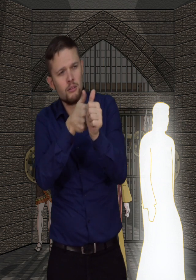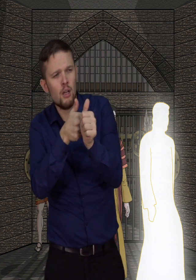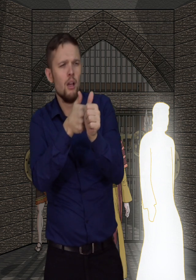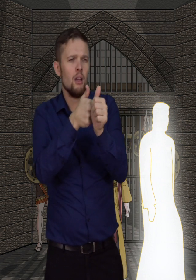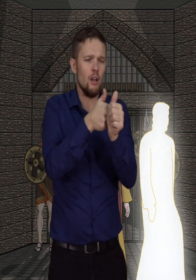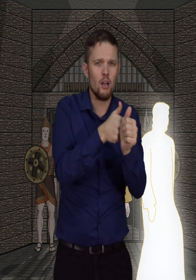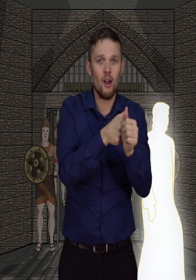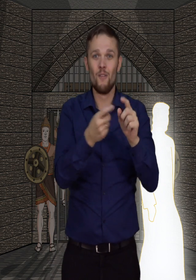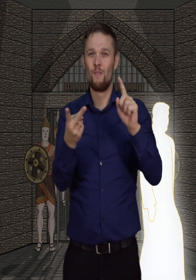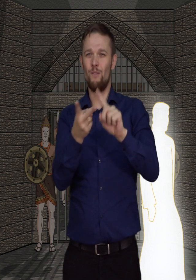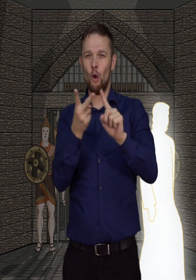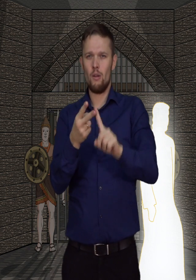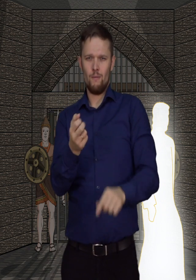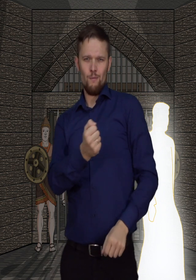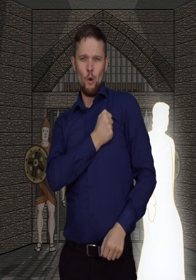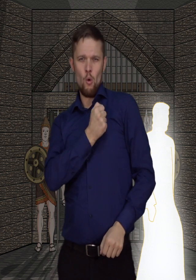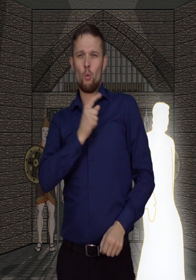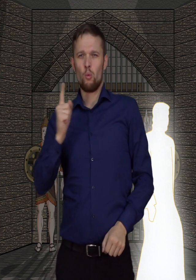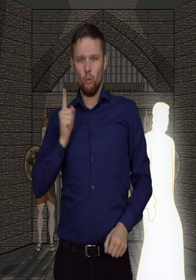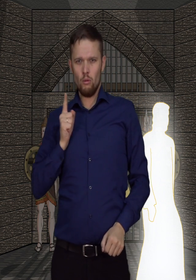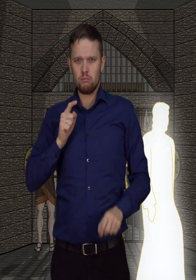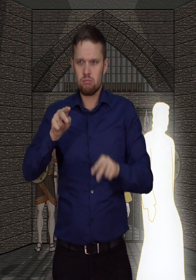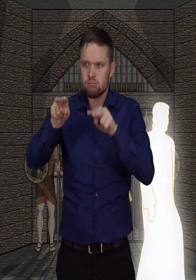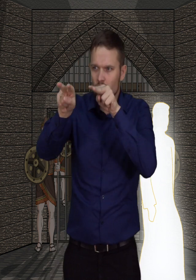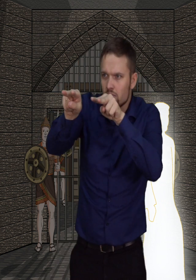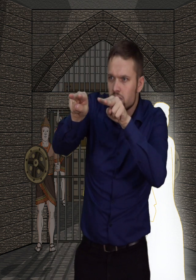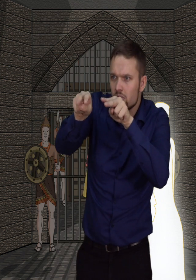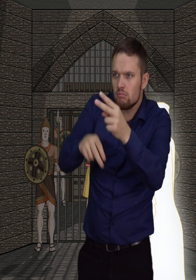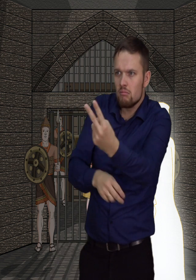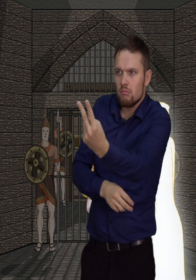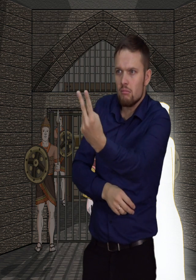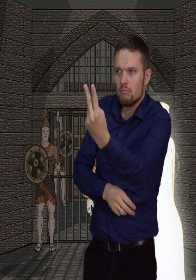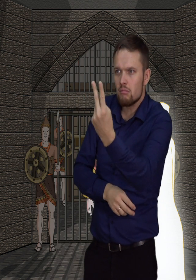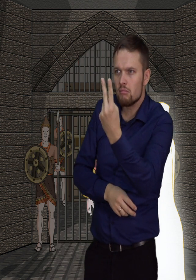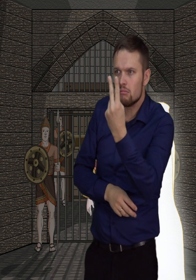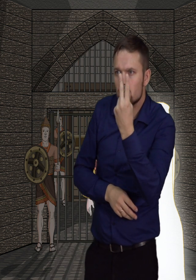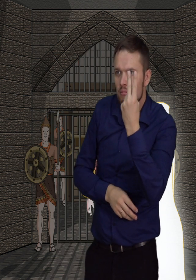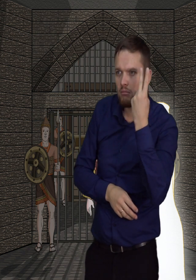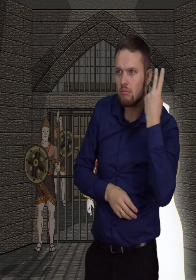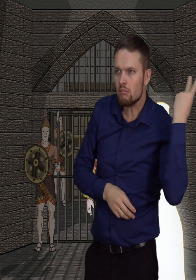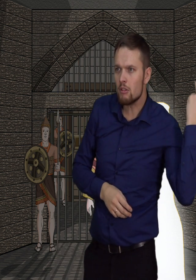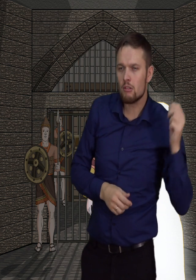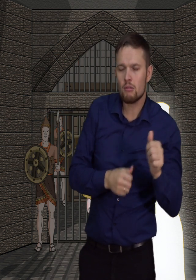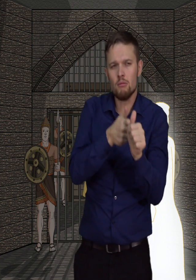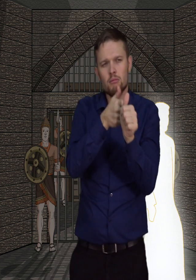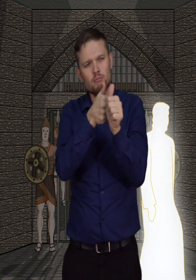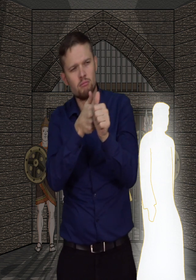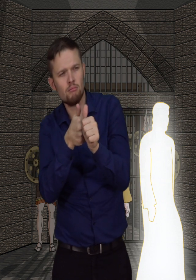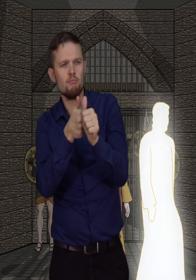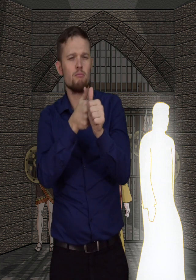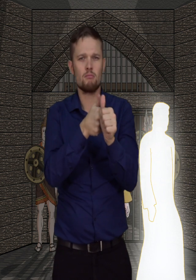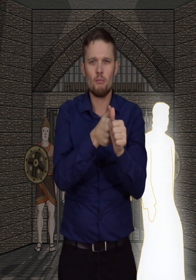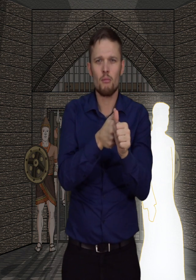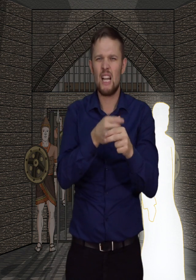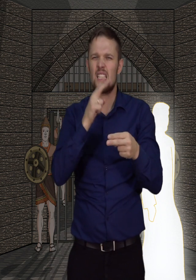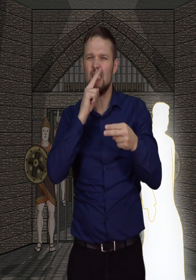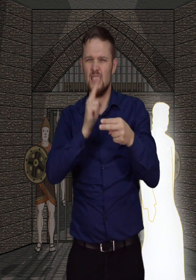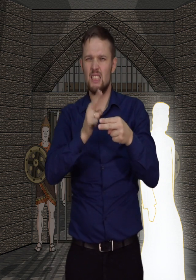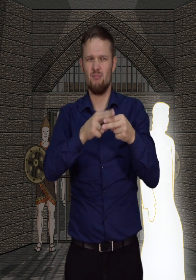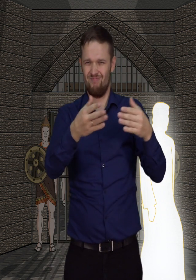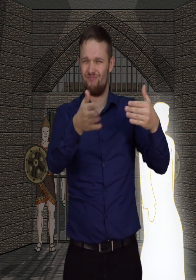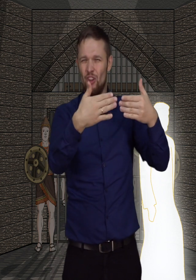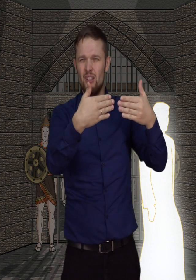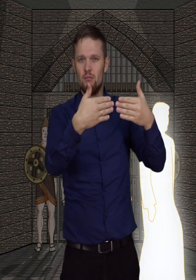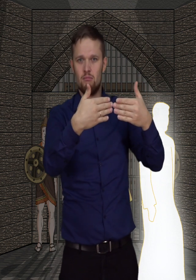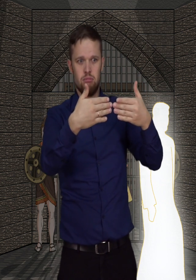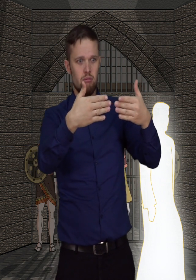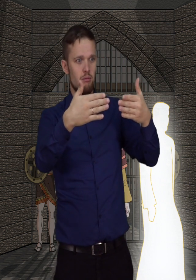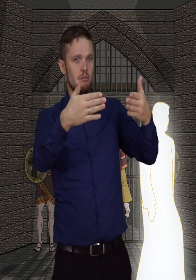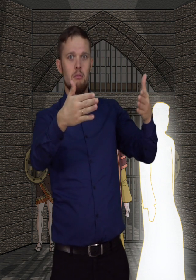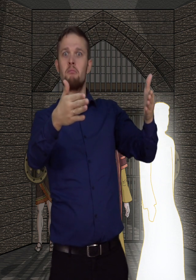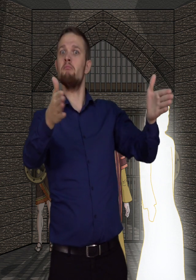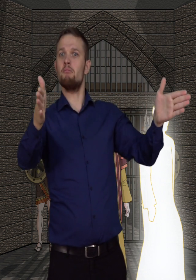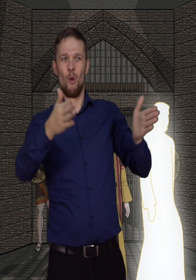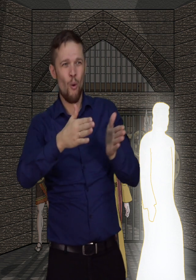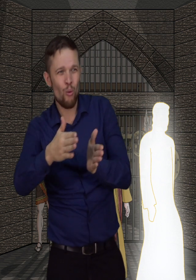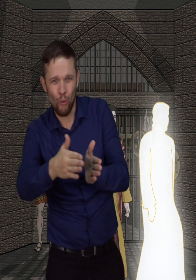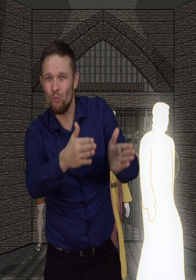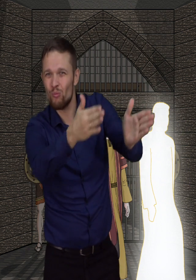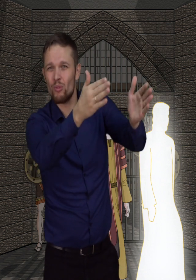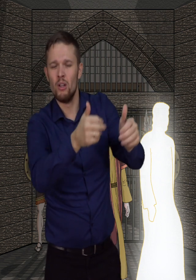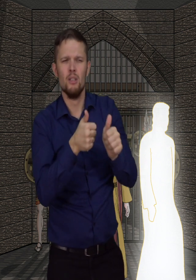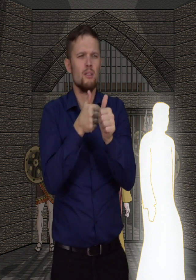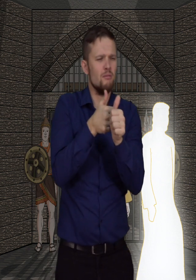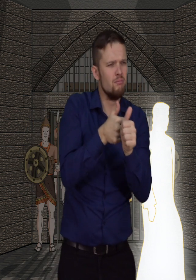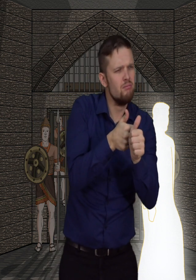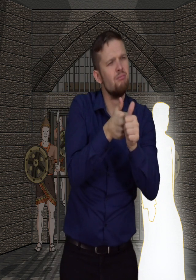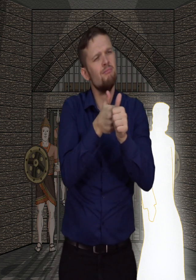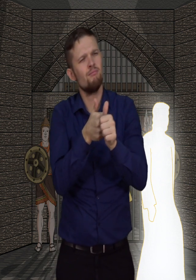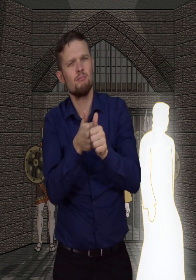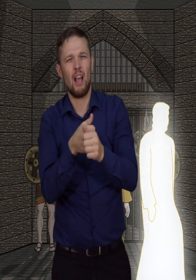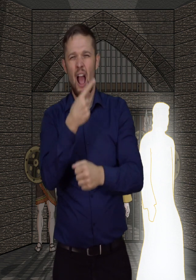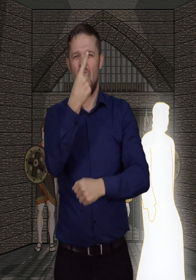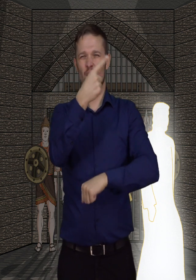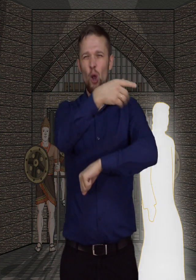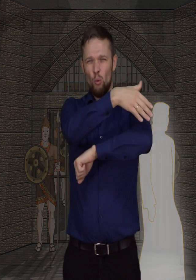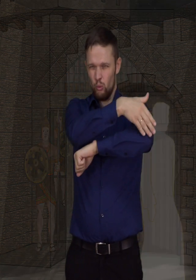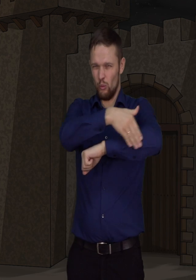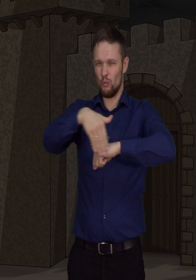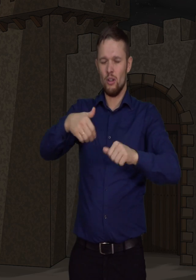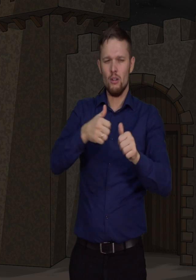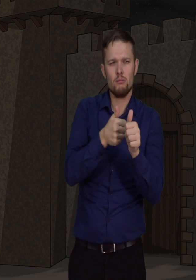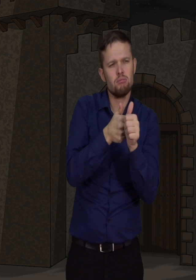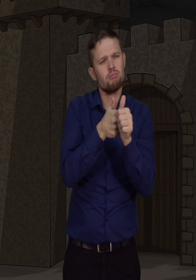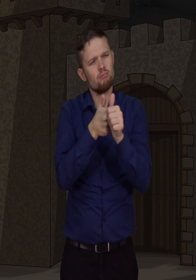He thought he was only seeing a vision.